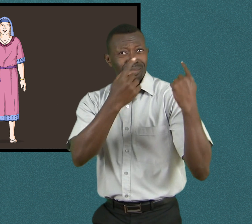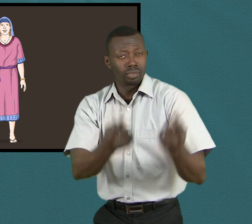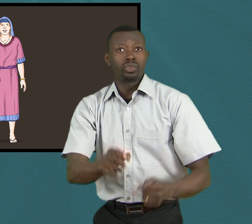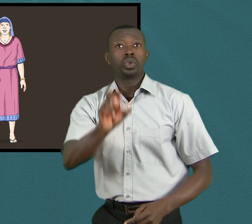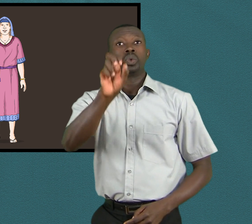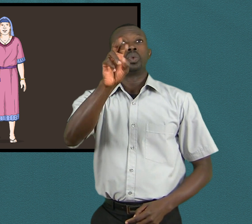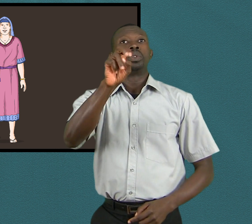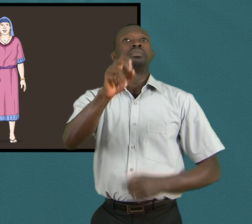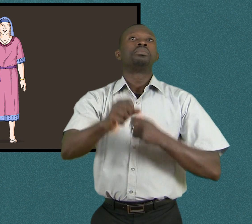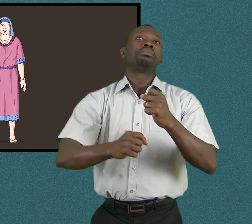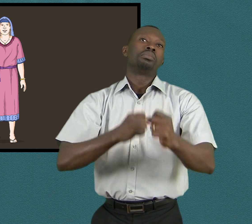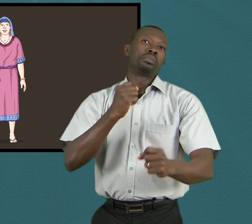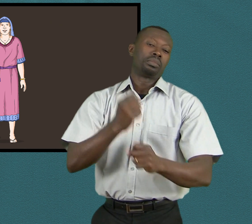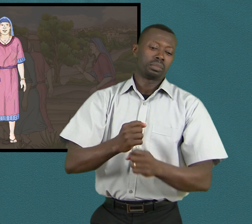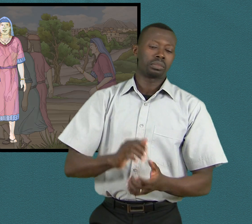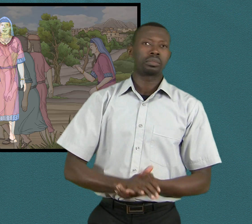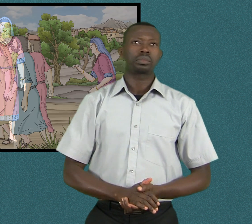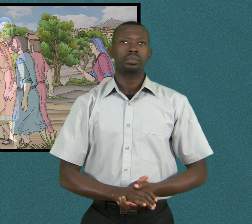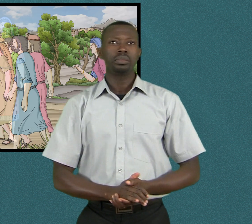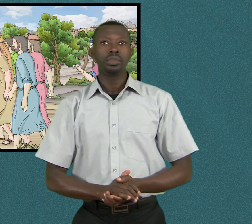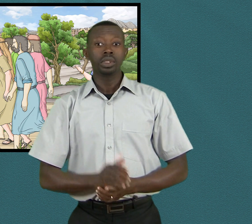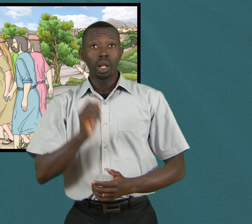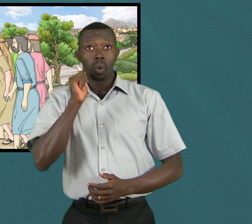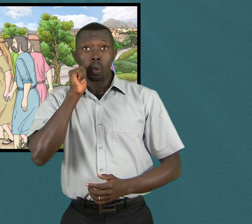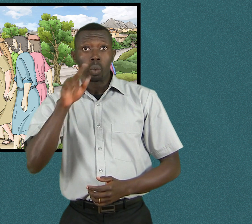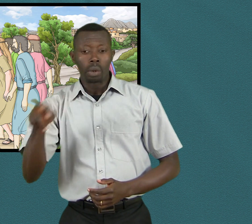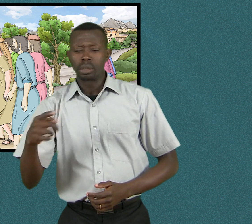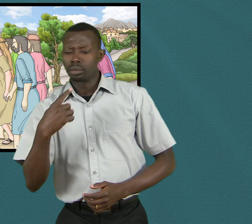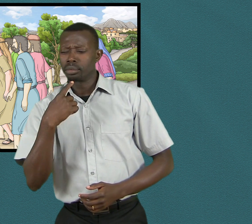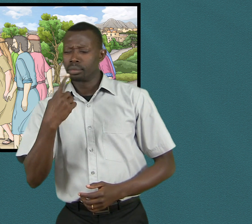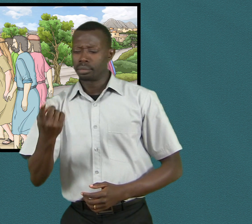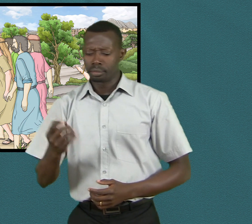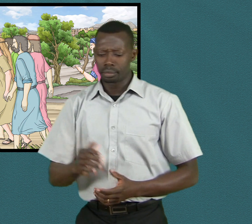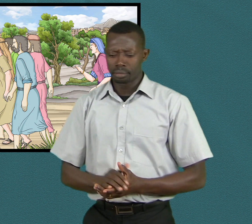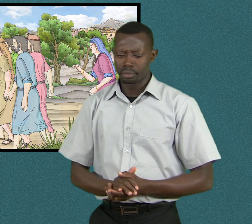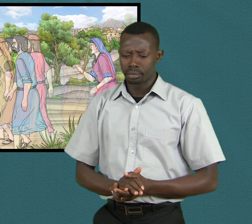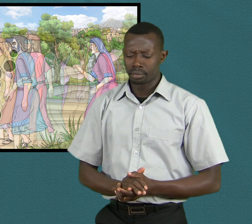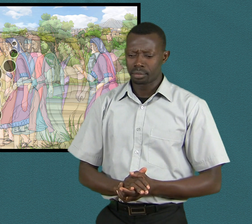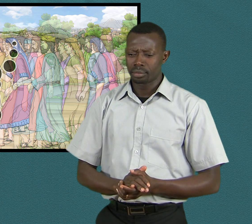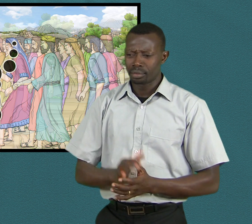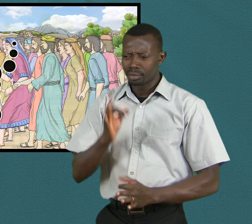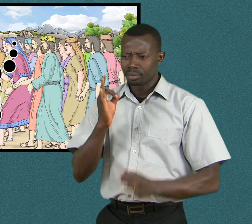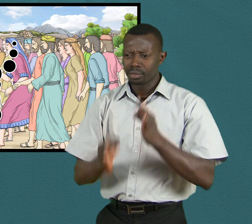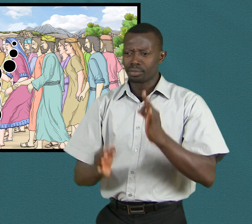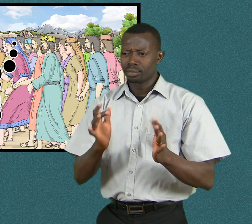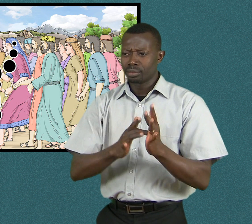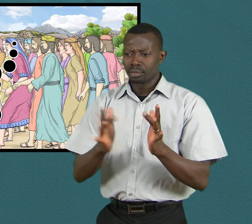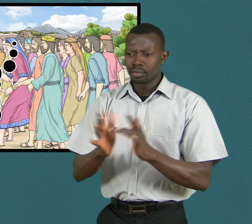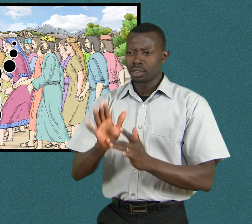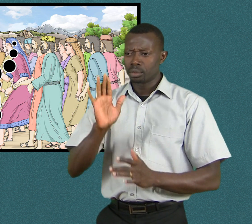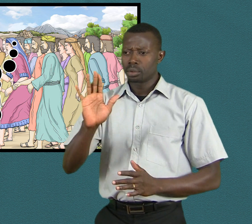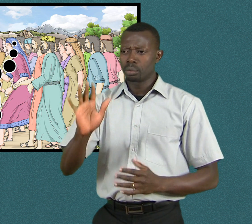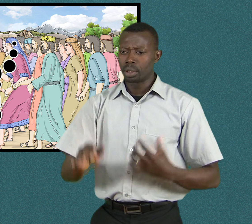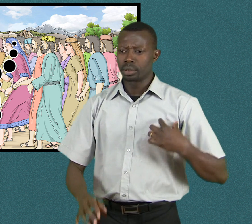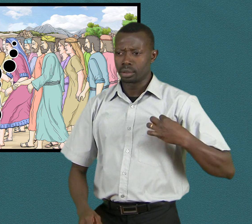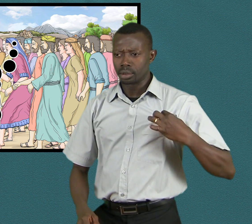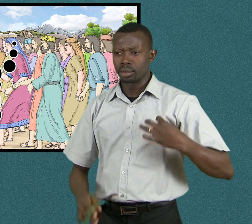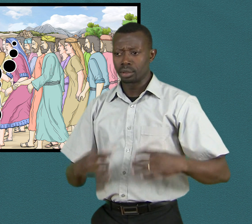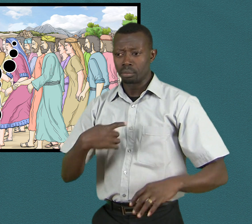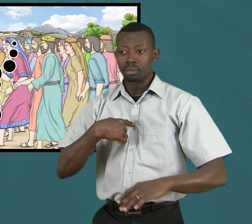When the woman heard about Jesus, she came up through the crowd behind Him and touched His cloak.